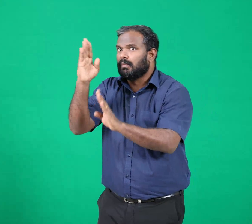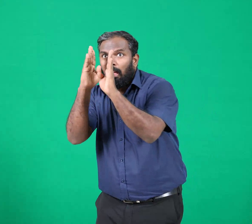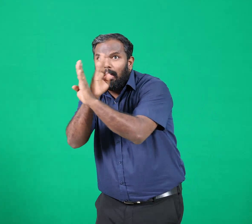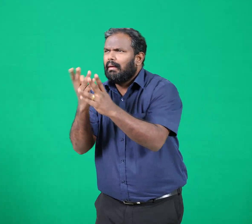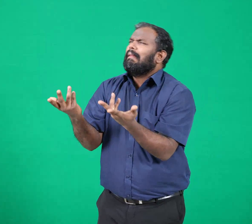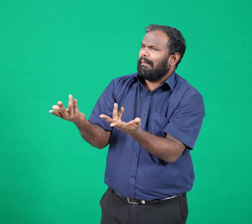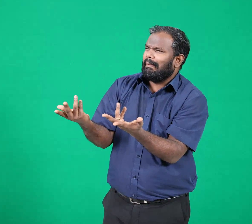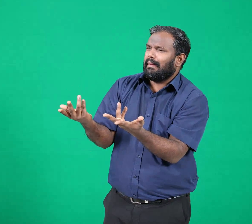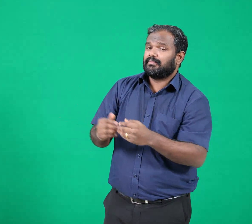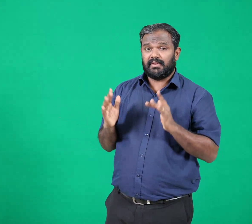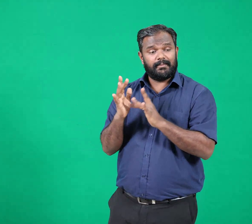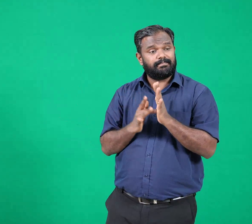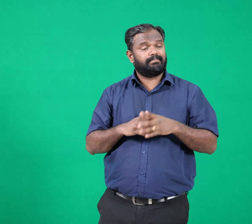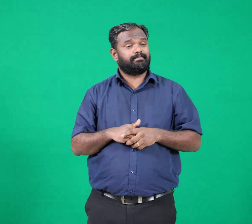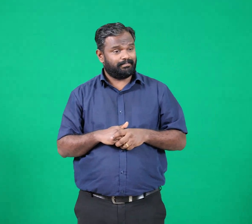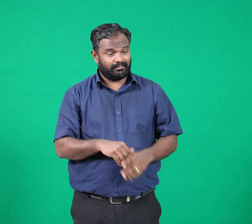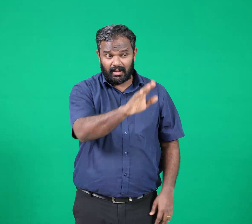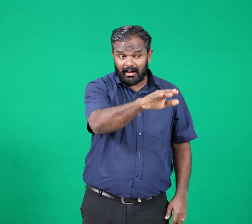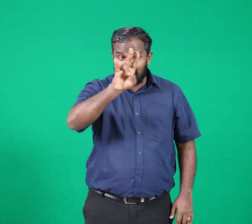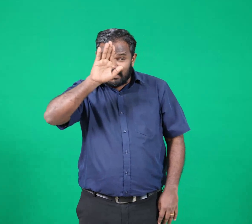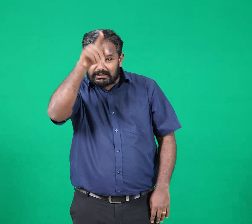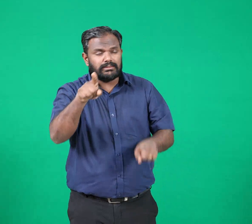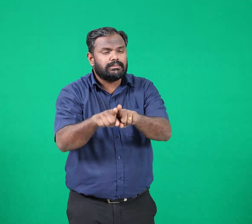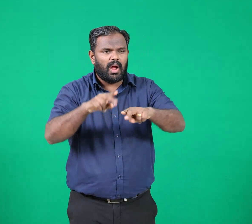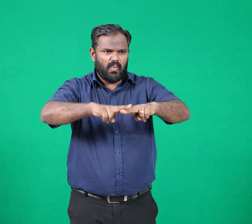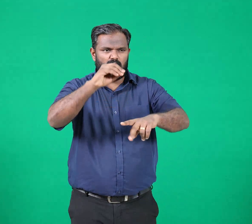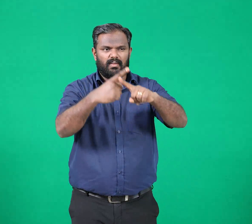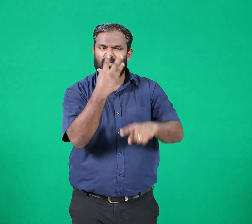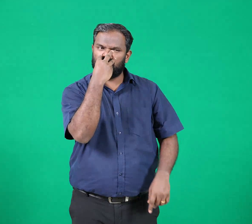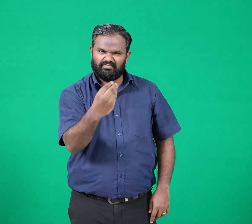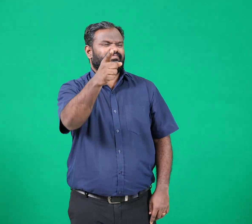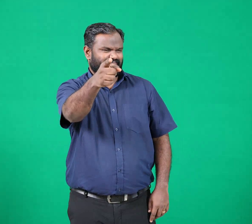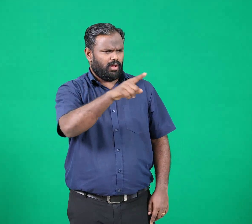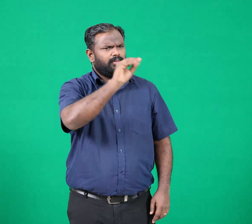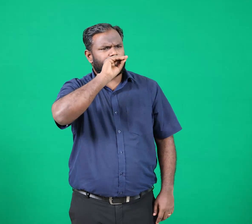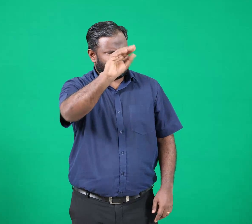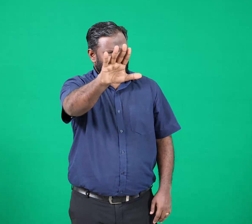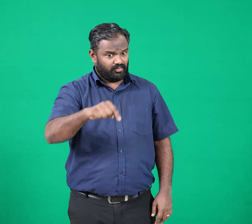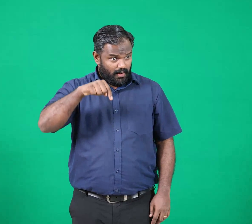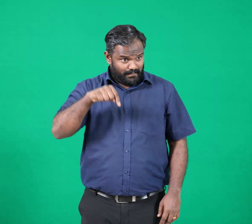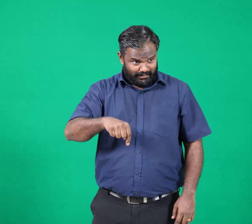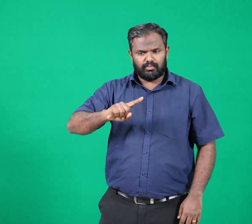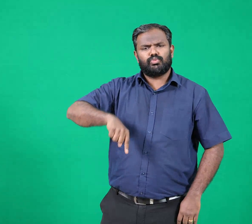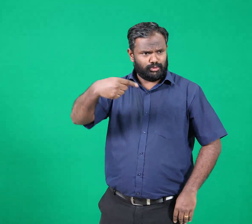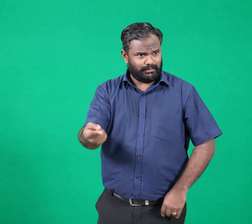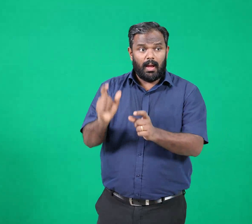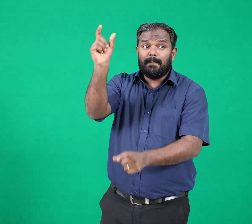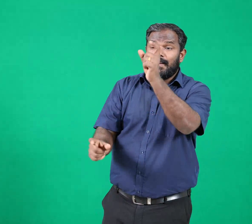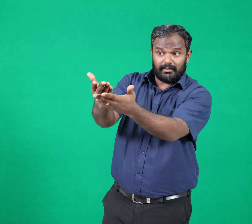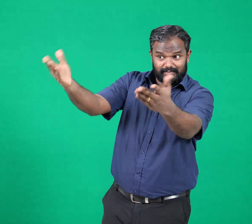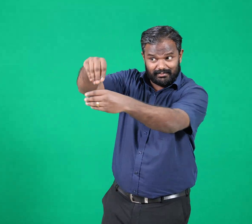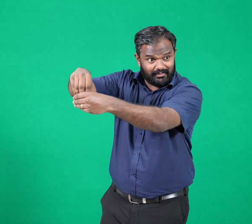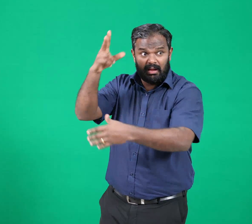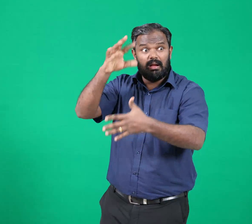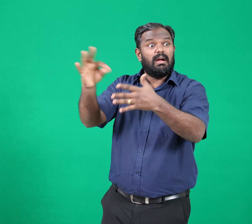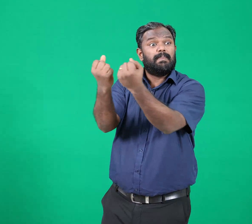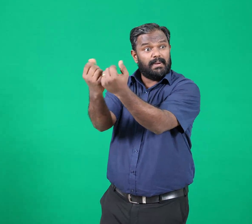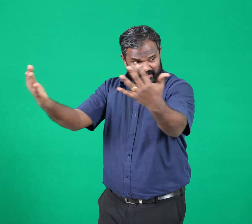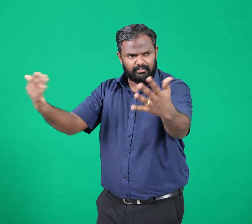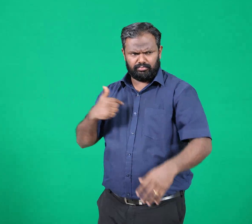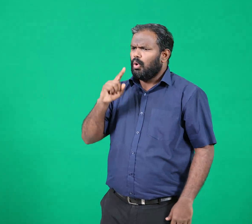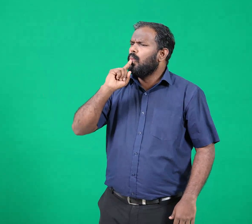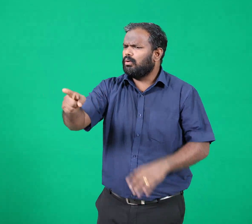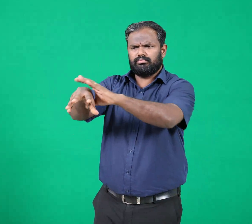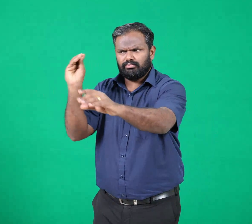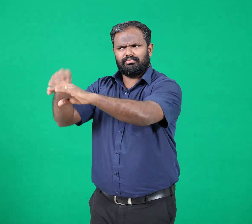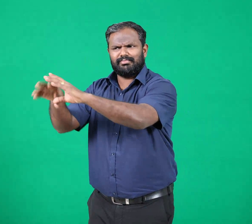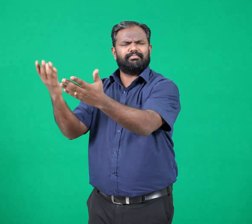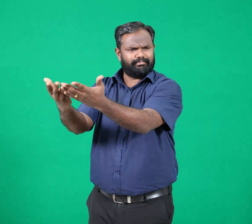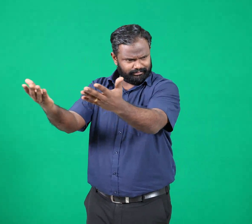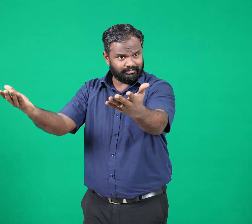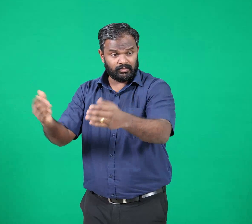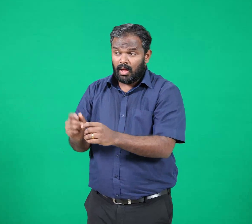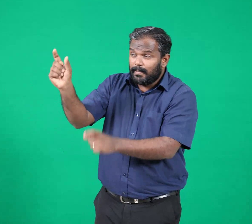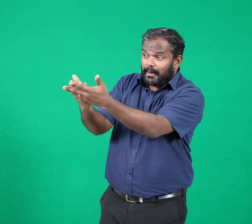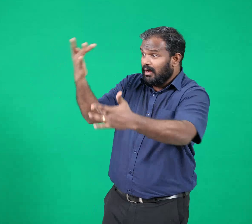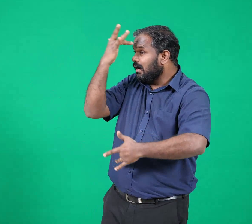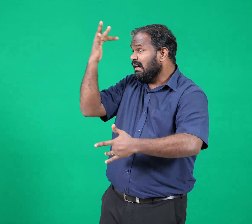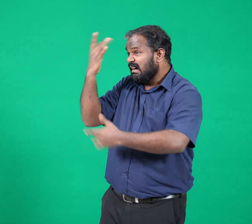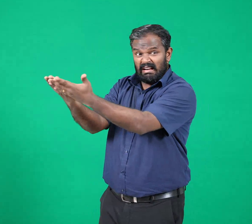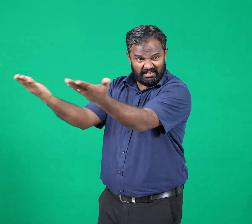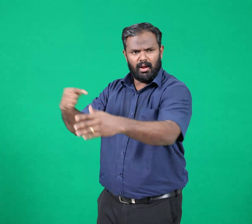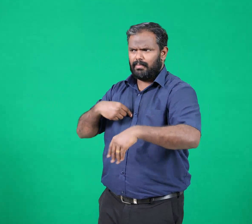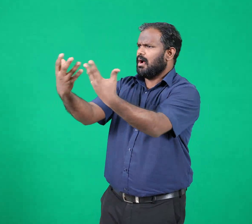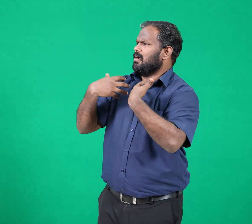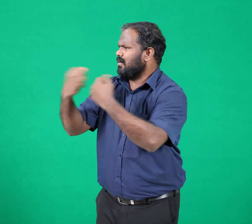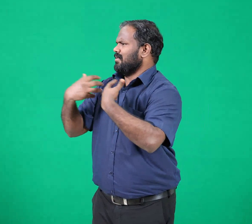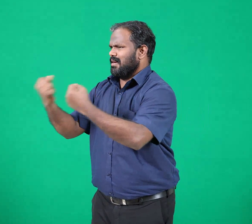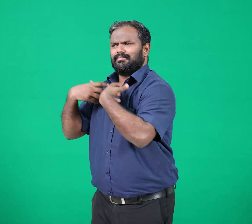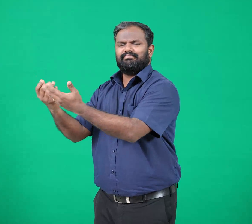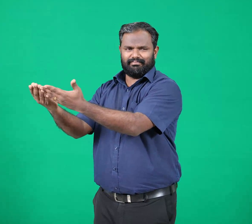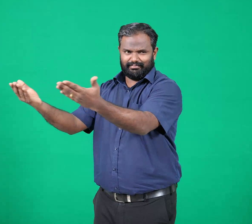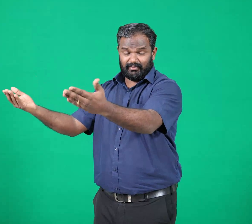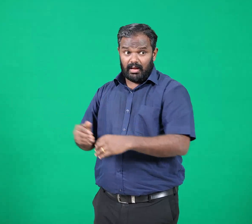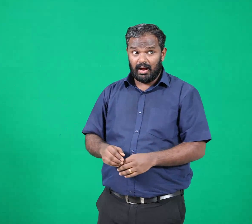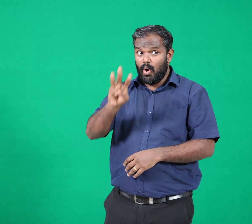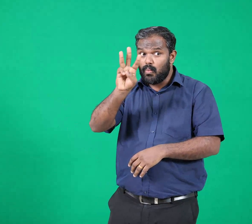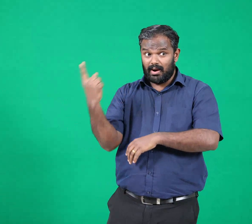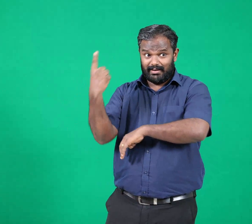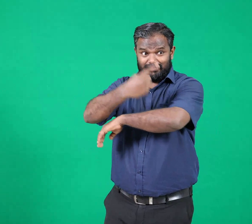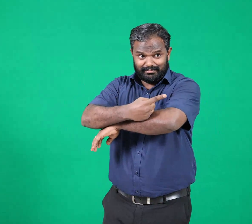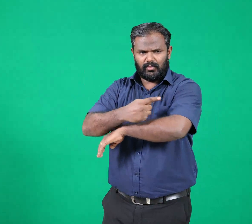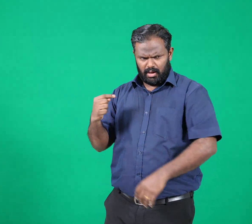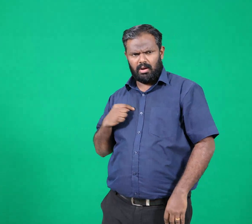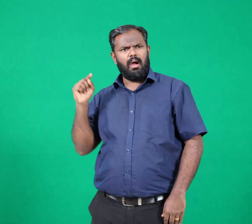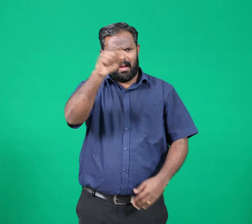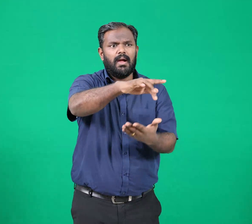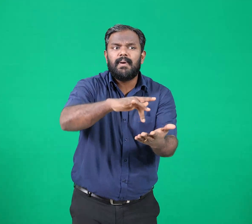But Jesus replied, "Go tell that fox, ' Look, I will keep driving out demons and healing people today and tomorrow, and on the third day I will reach My goal.'